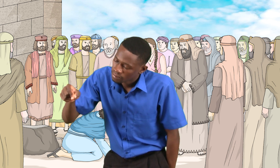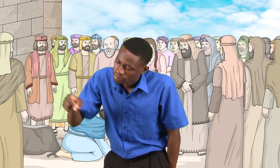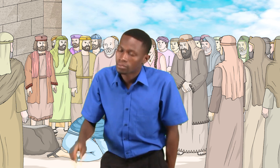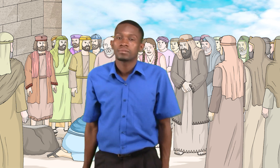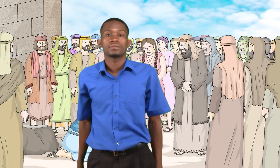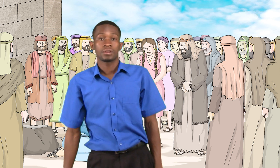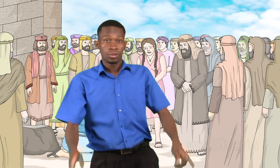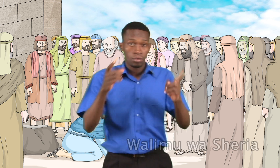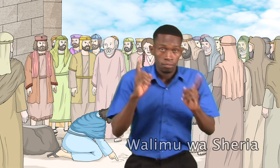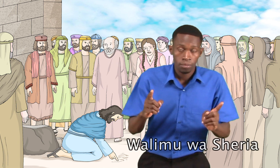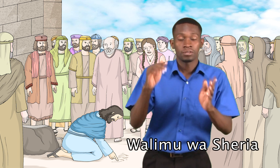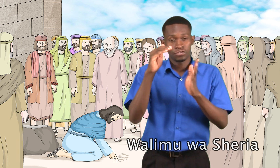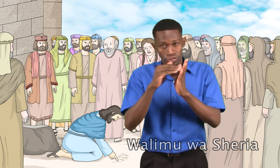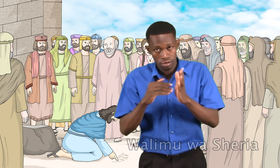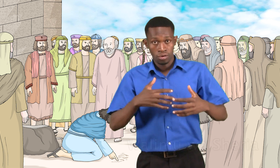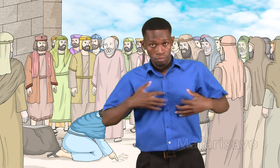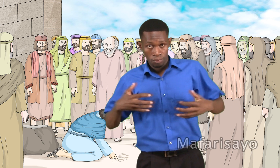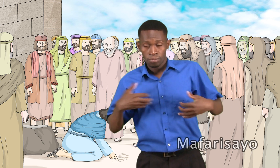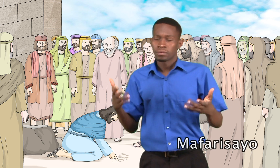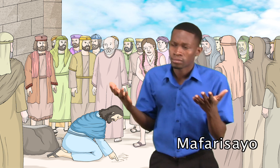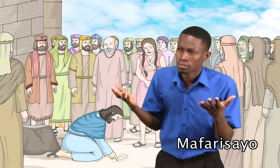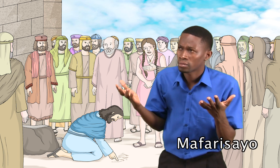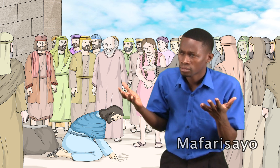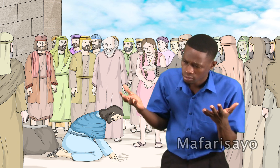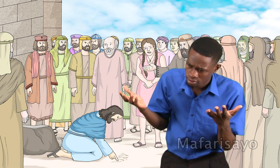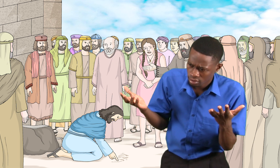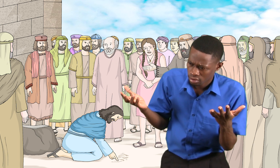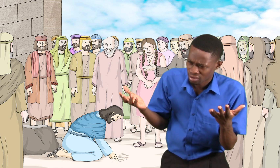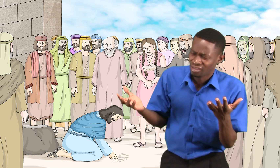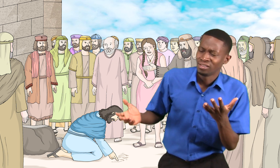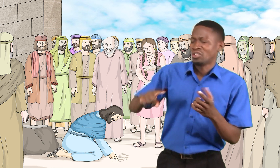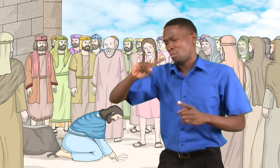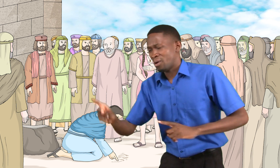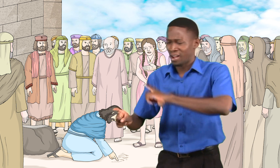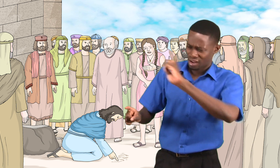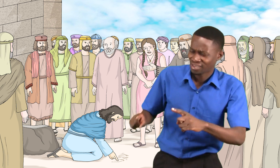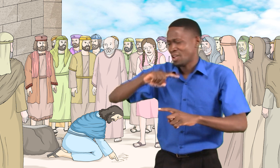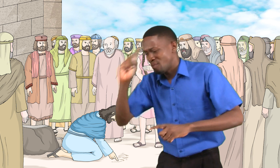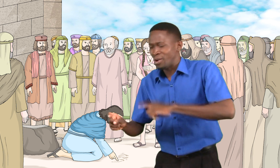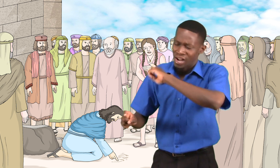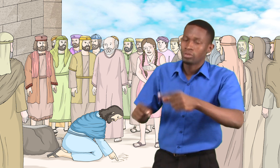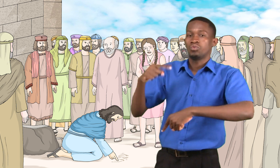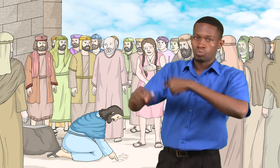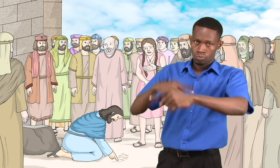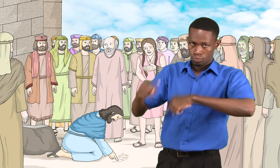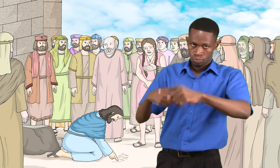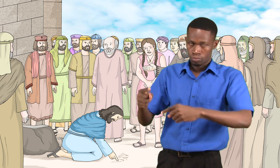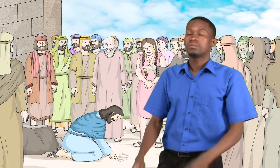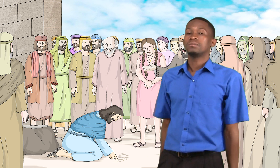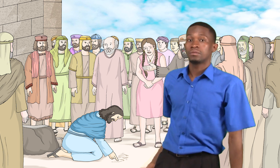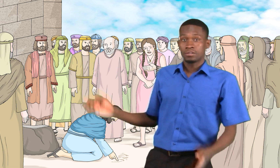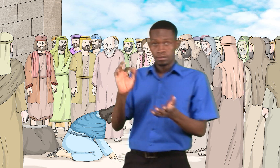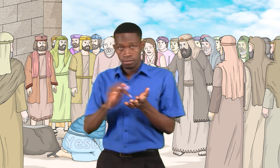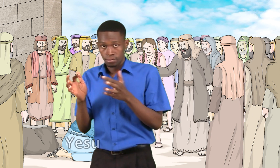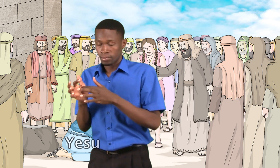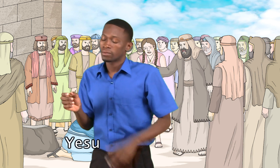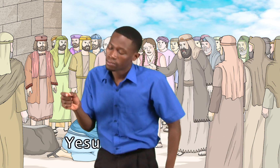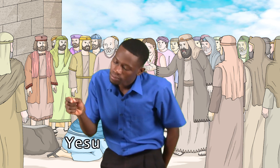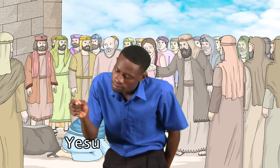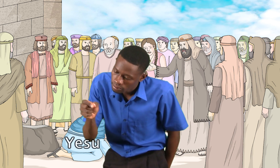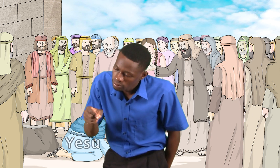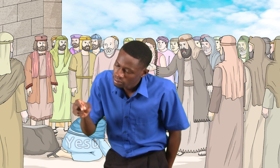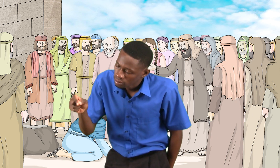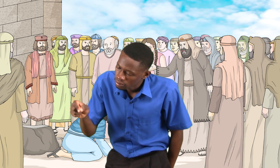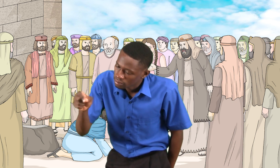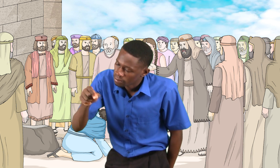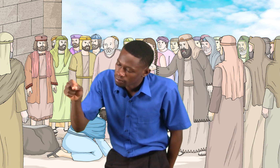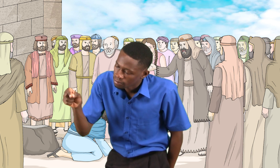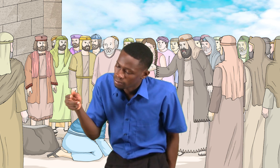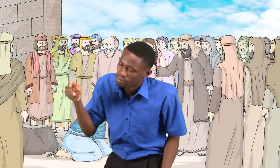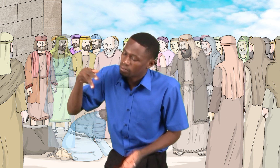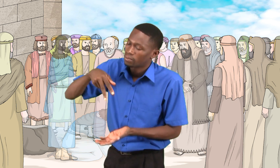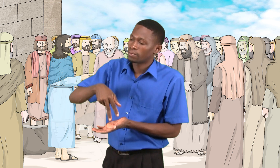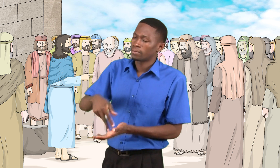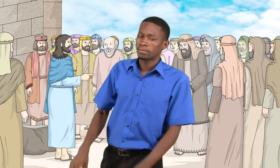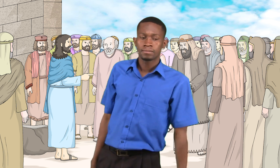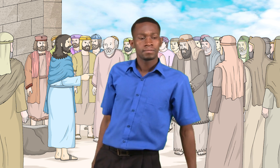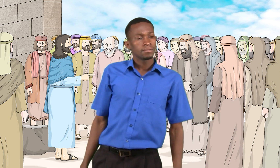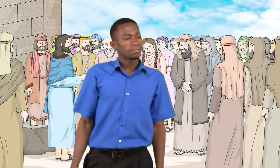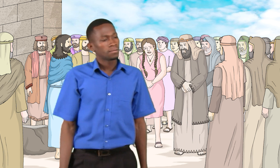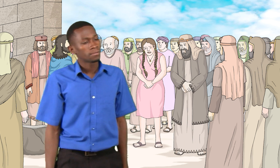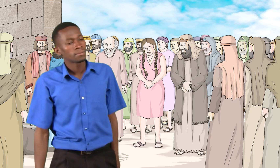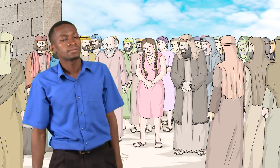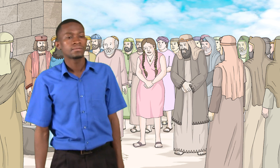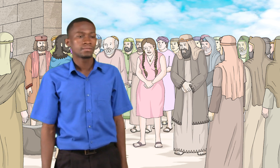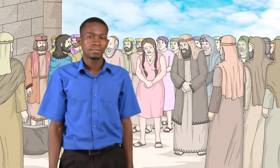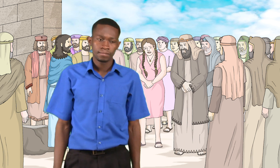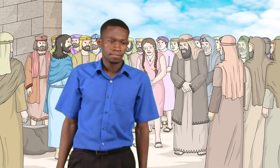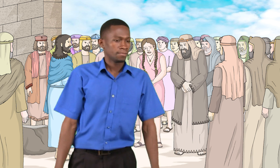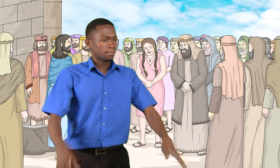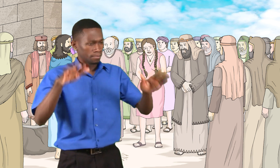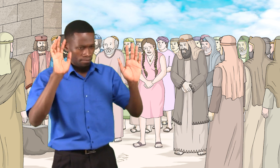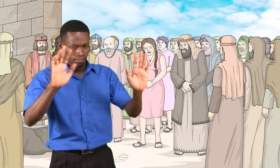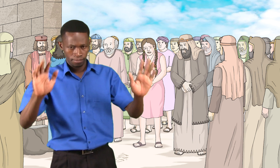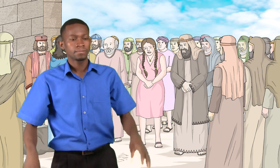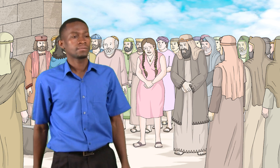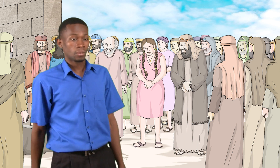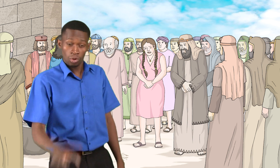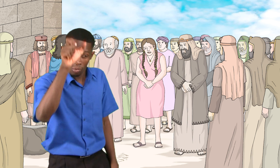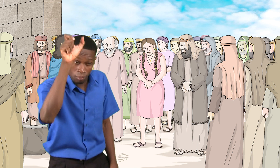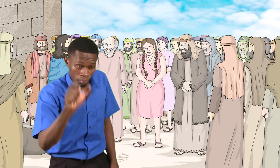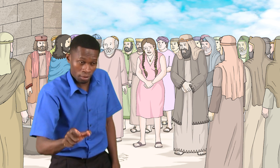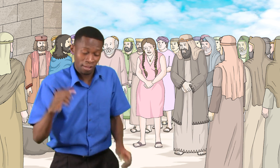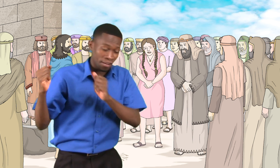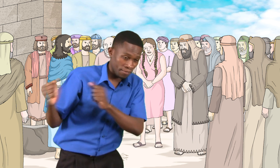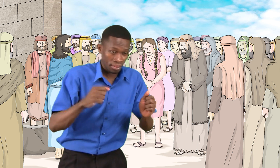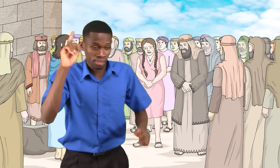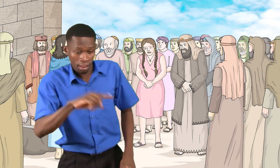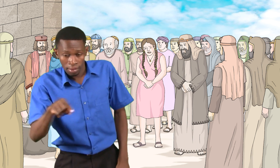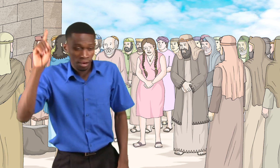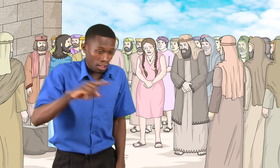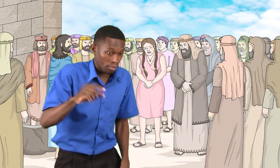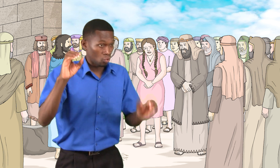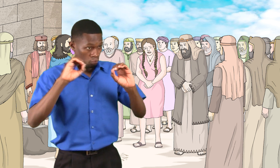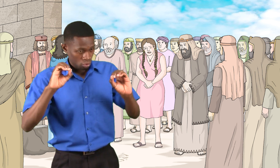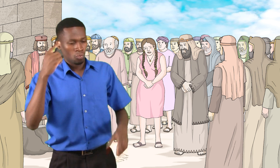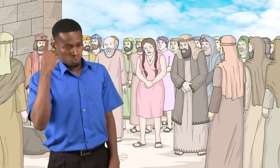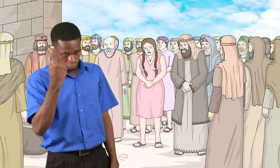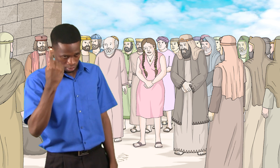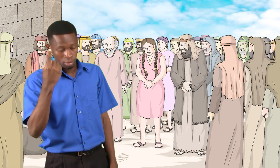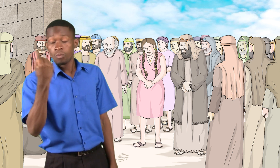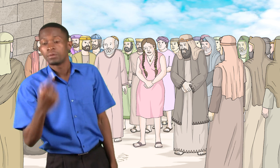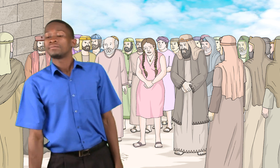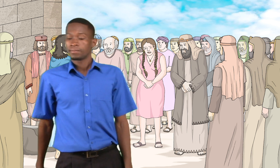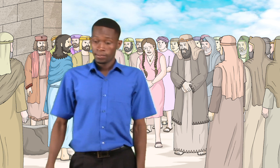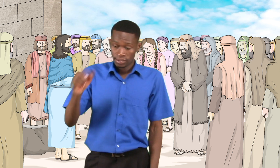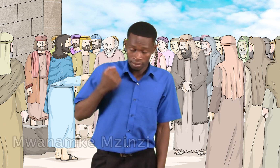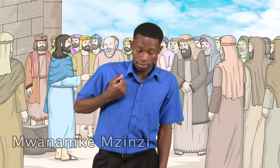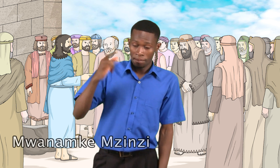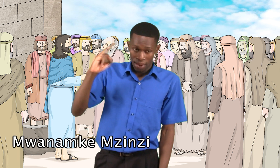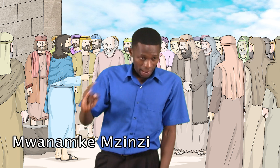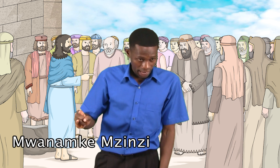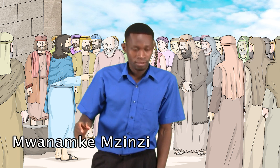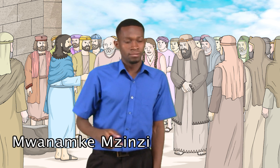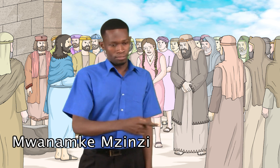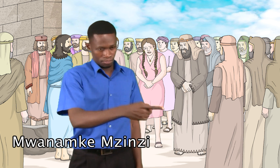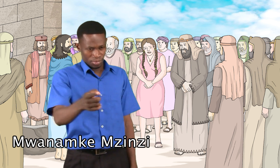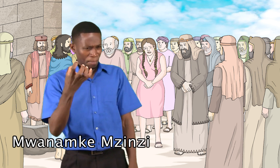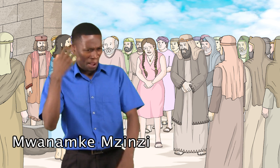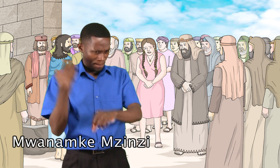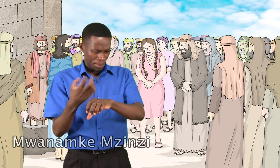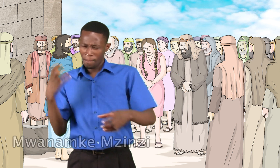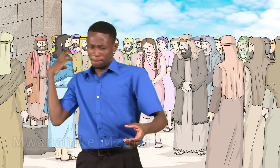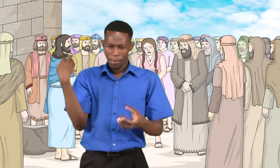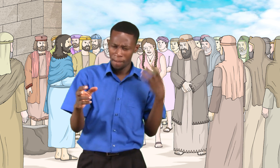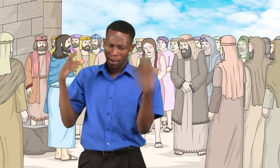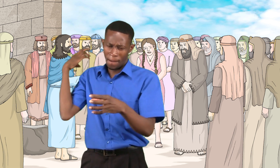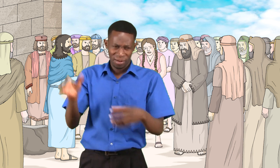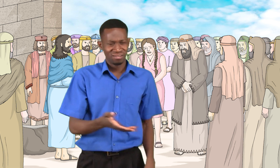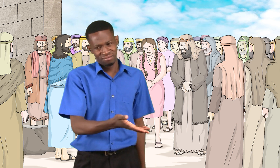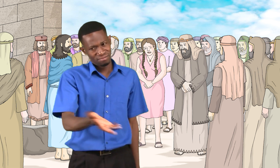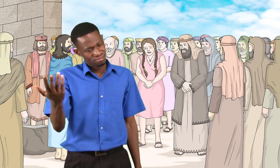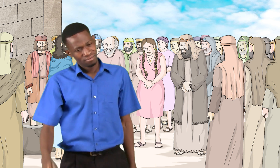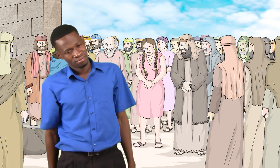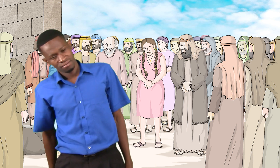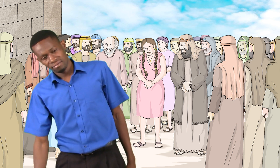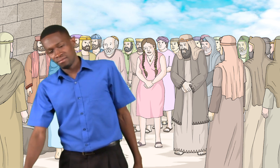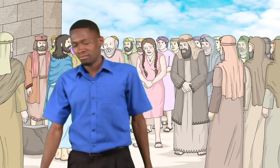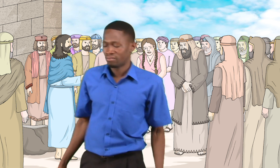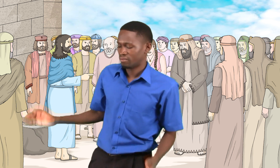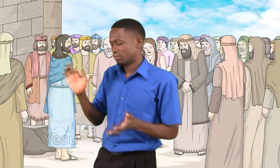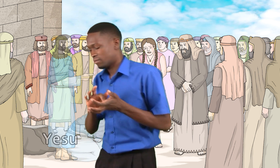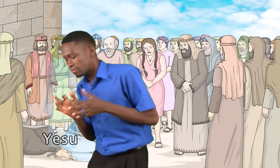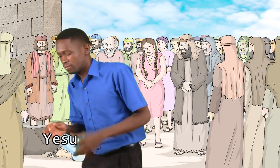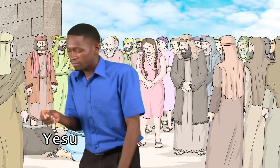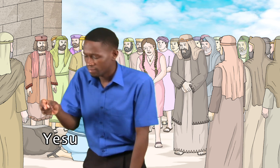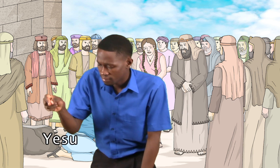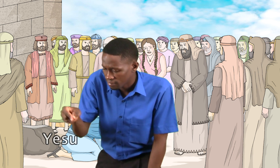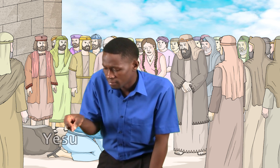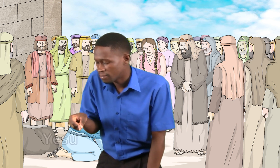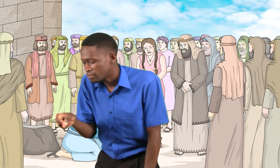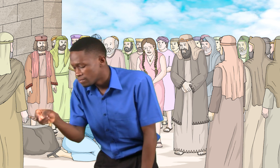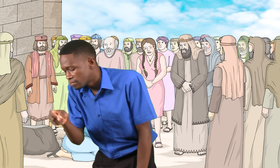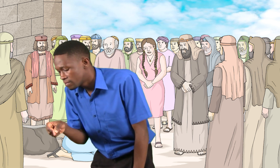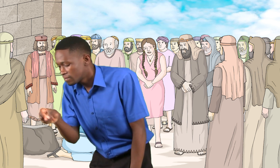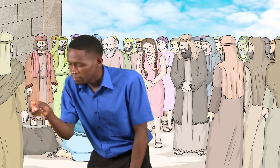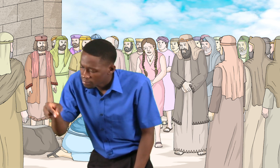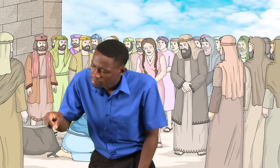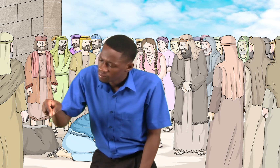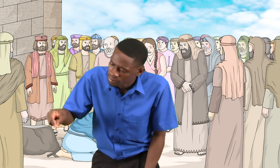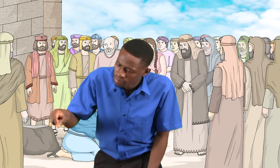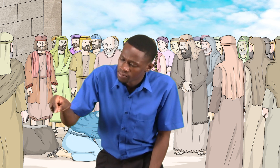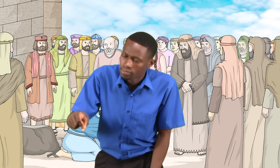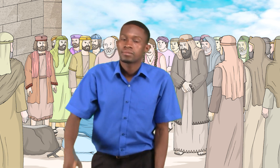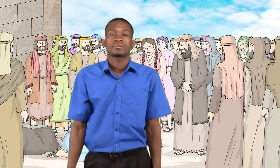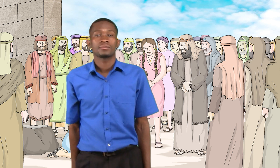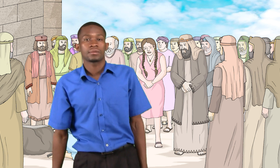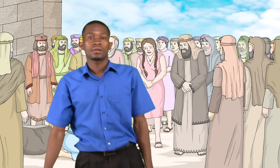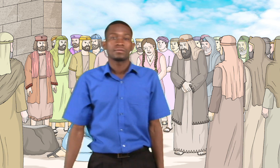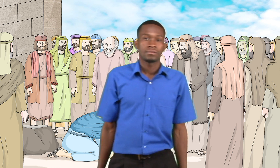When they continued to question Him, He straightened up and said to them, “Let him who is without sin among you be the first to cast a stone at her.”